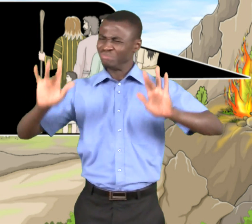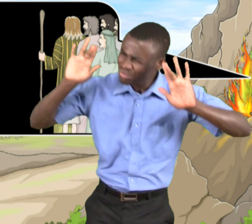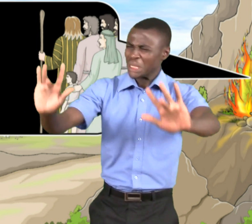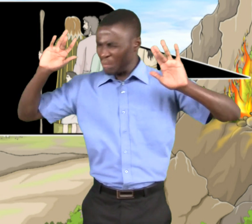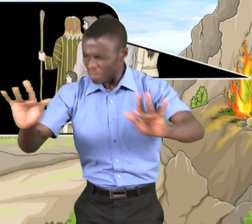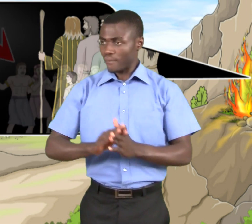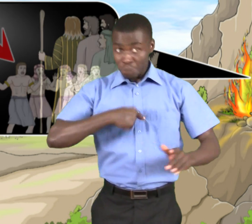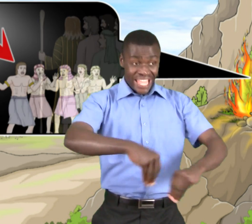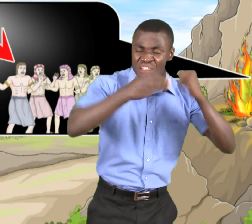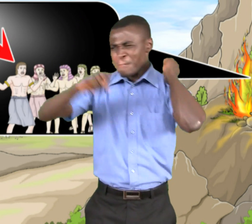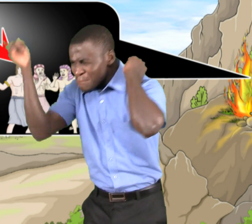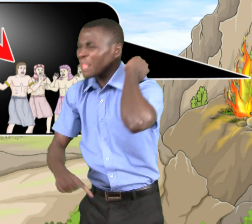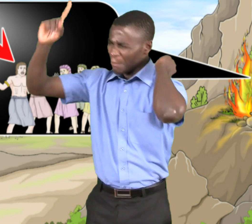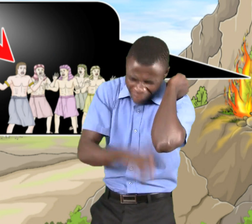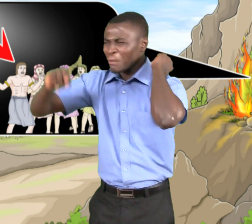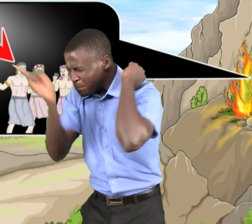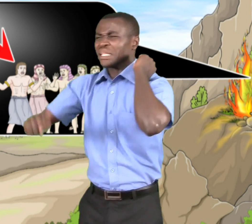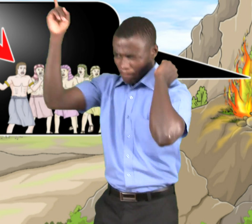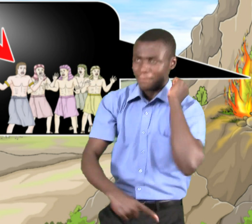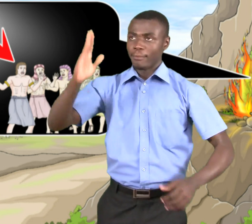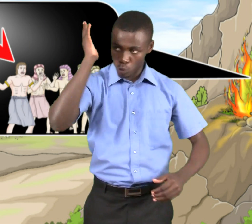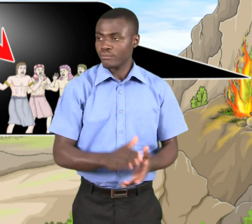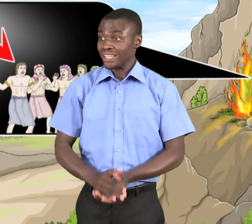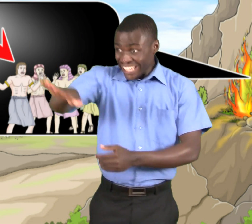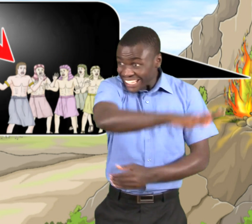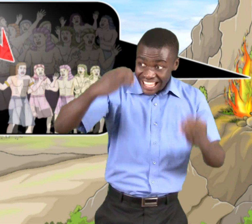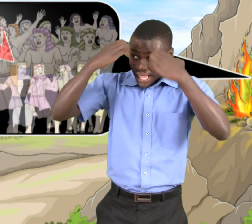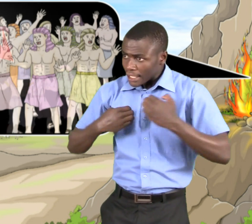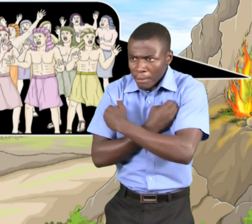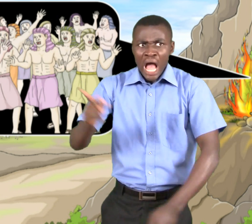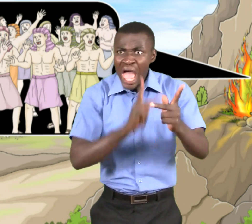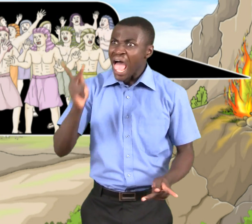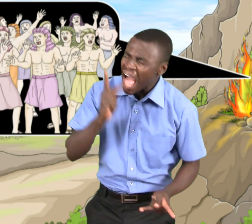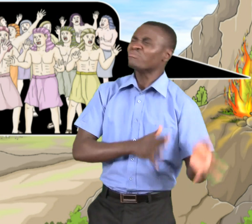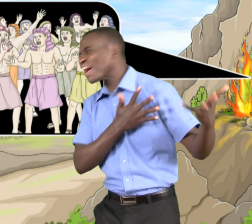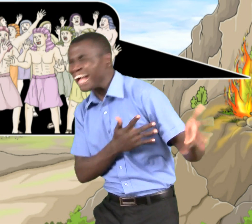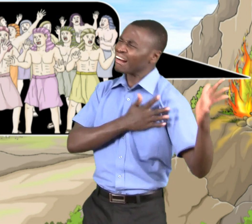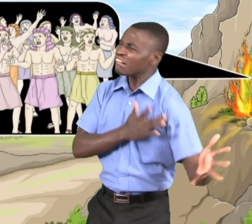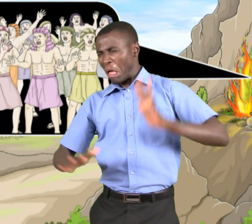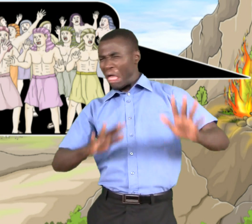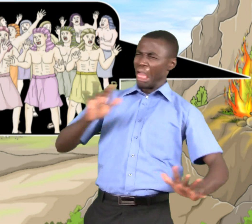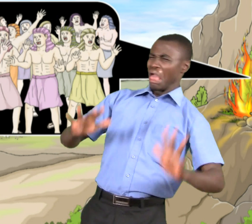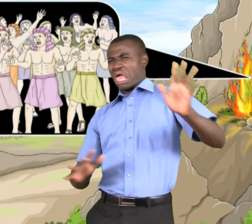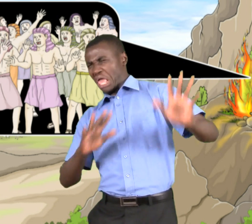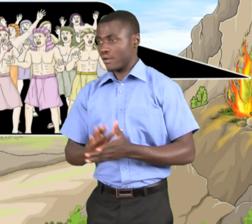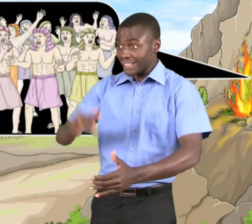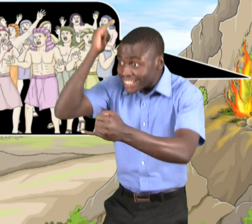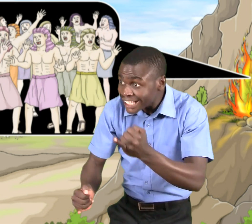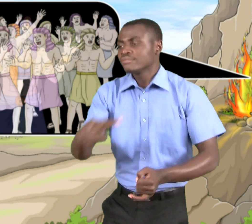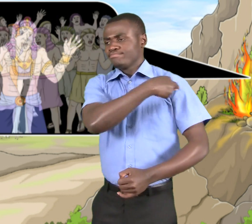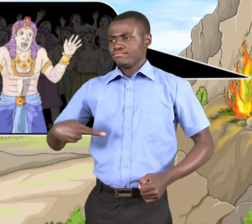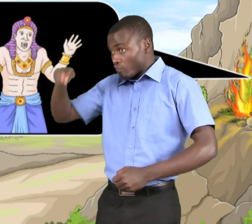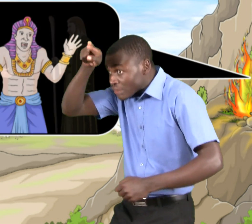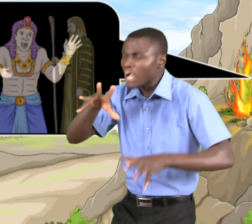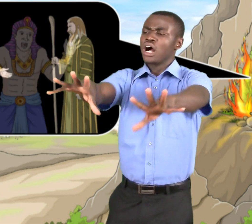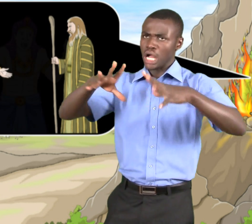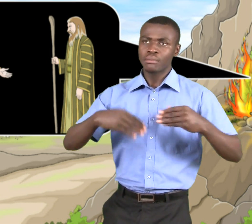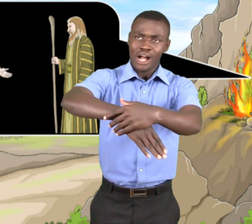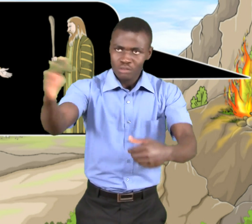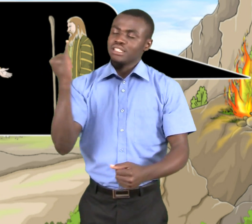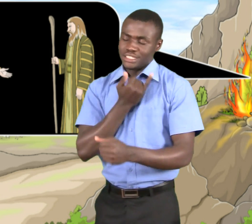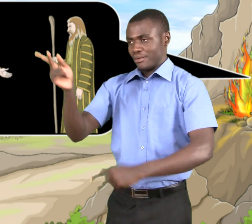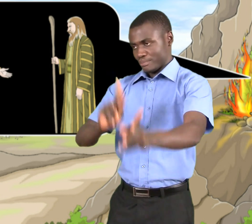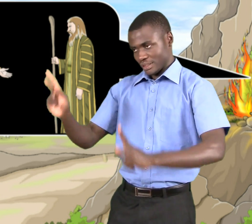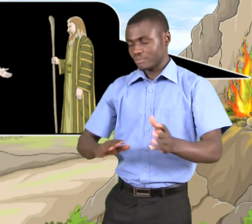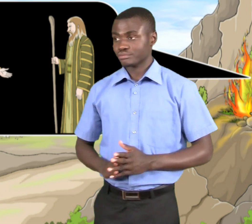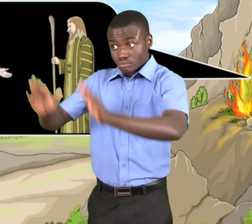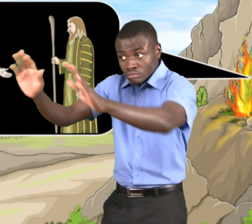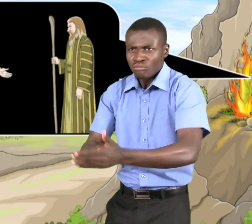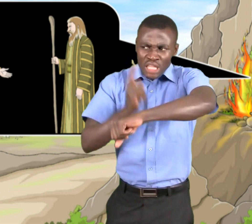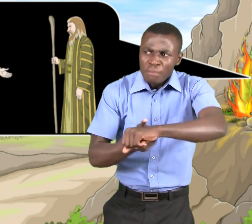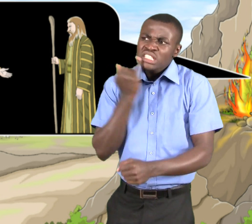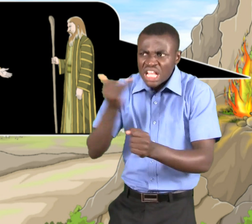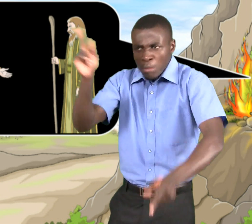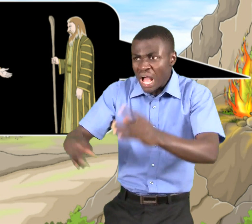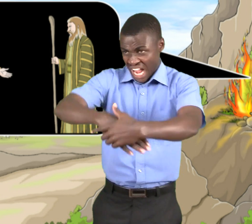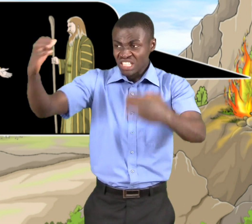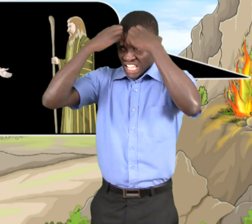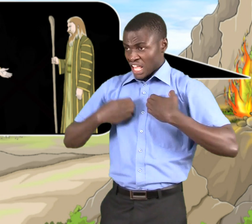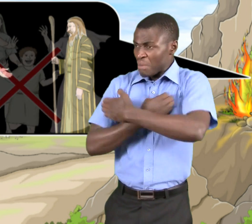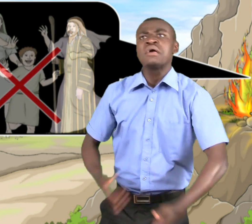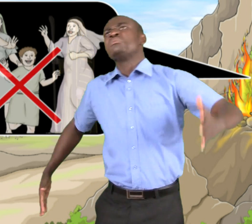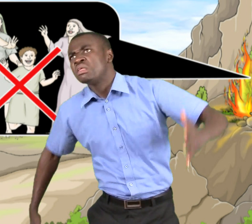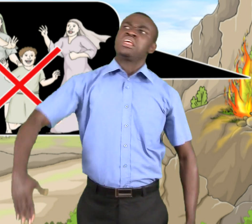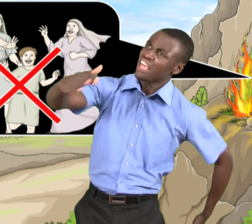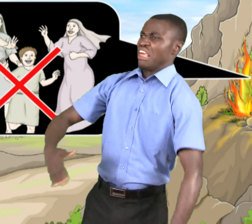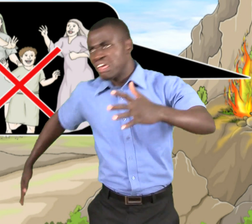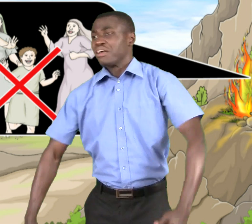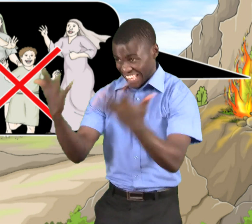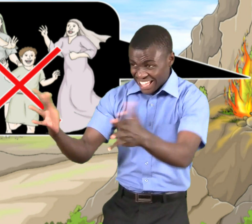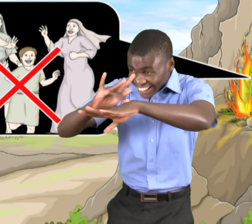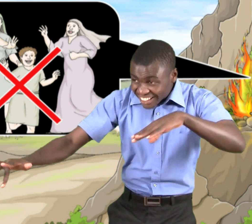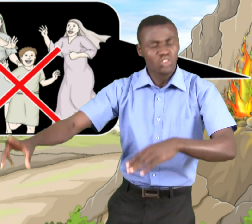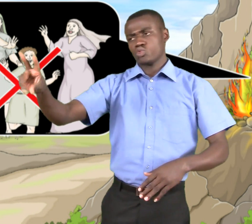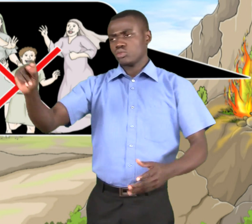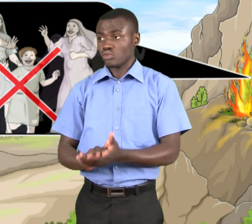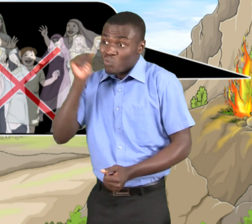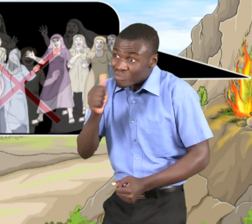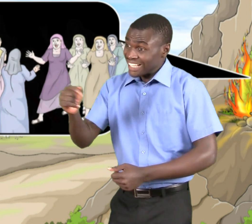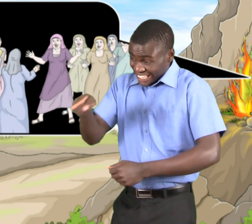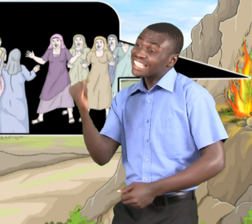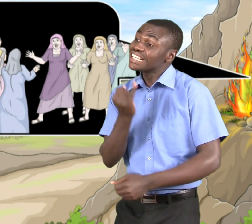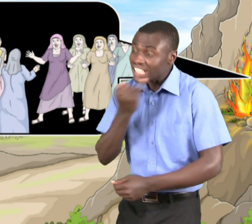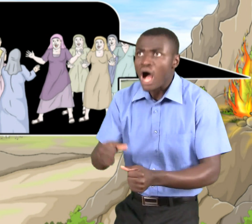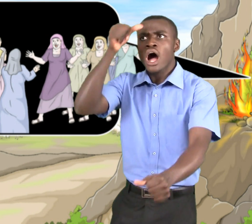So I will stretch out My hand and strike the Egyptians with all the wonders I will perform among them. And after that, he will release you. And I will grant this people such favor in the sight of the Egyptians that when you leave, you will not go away empty-handed.